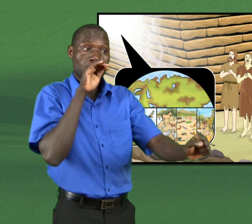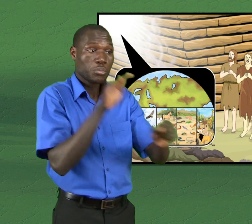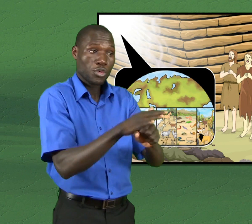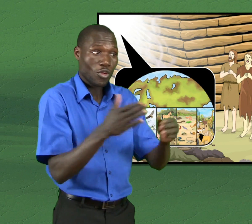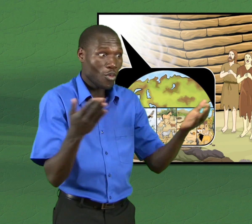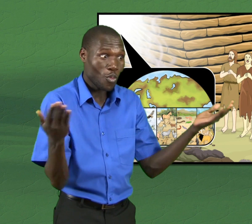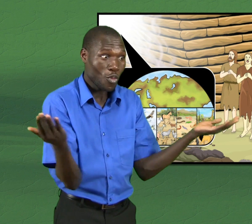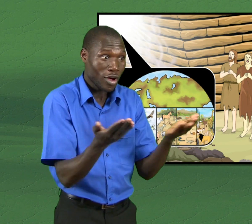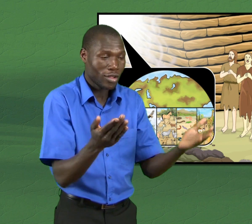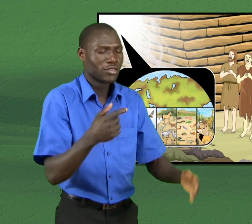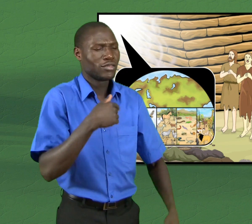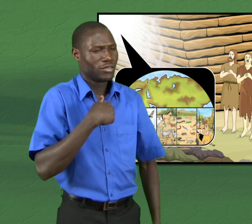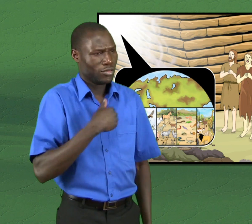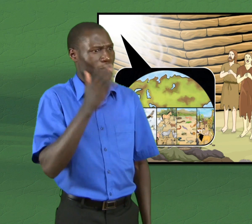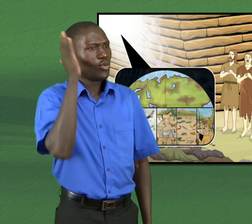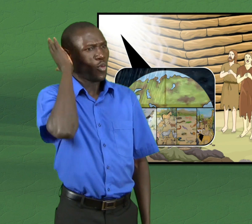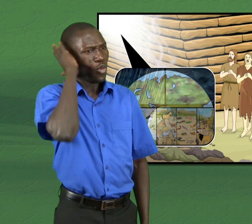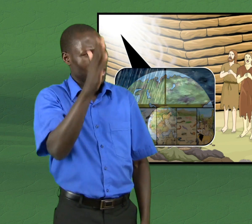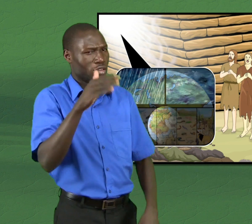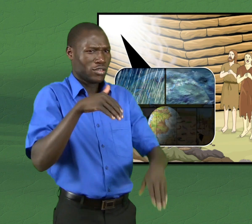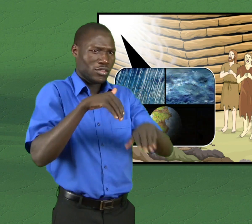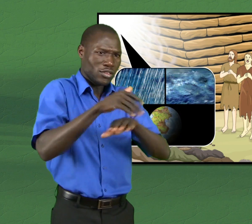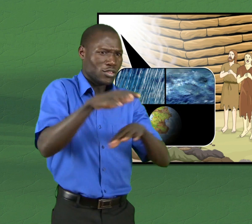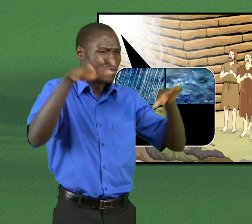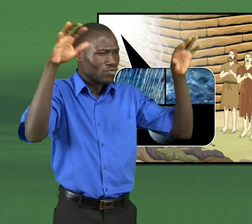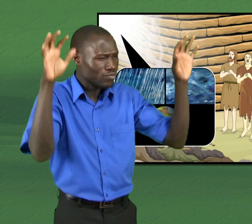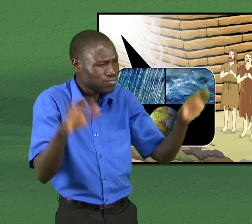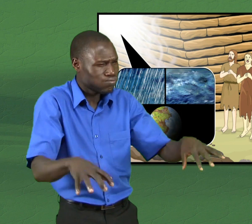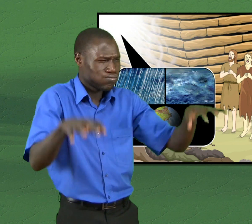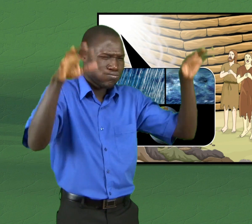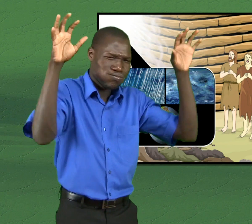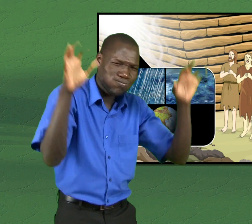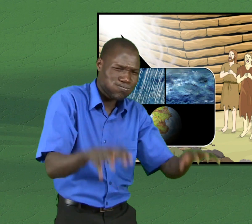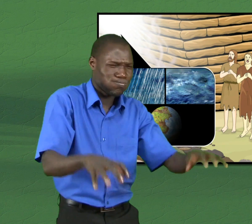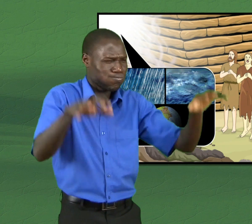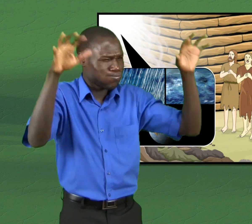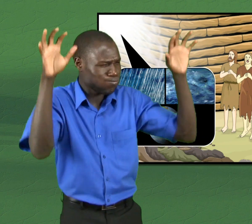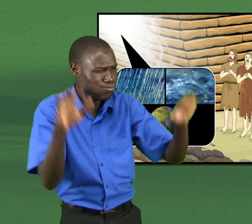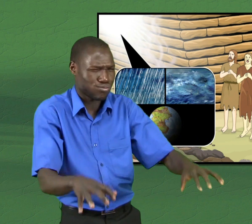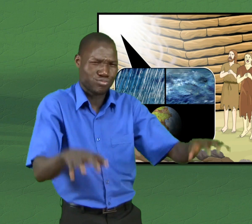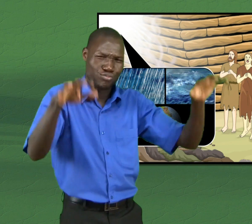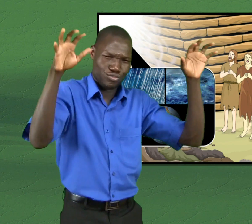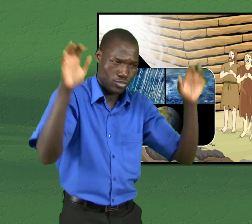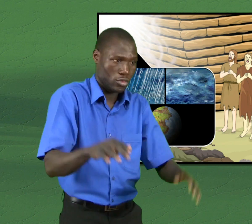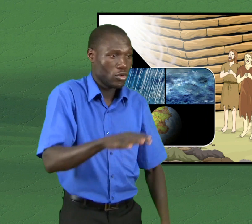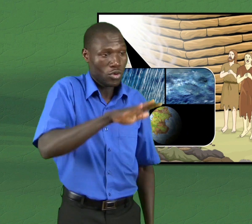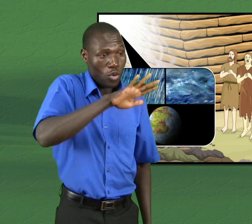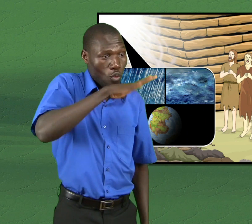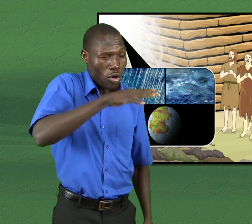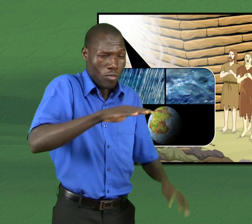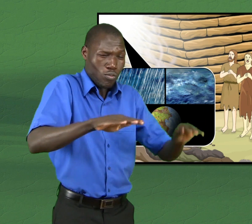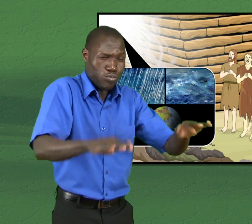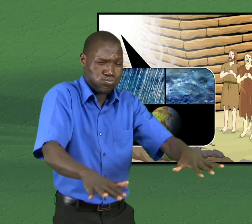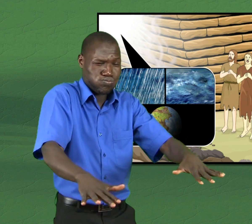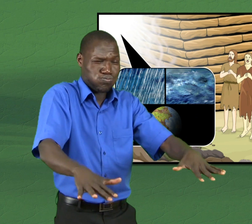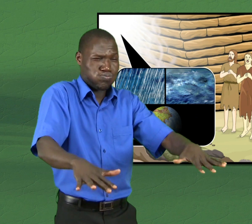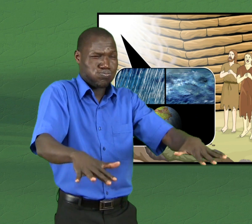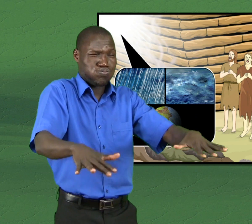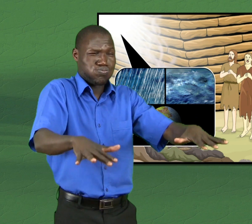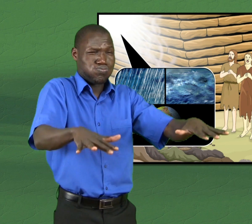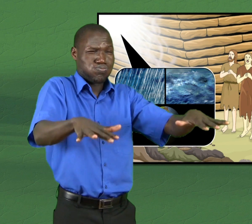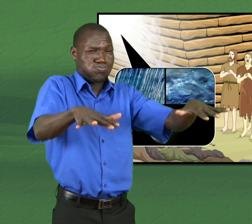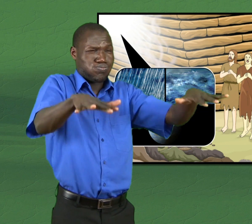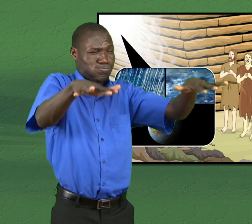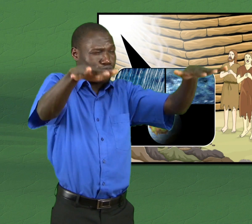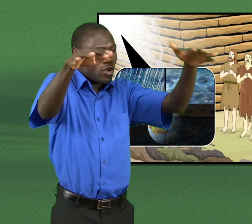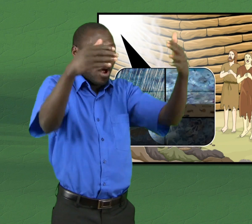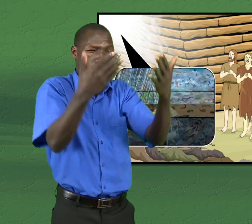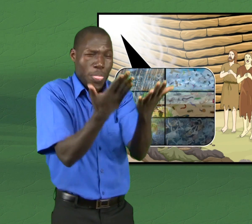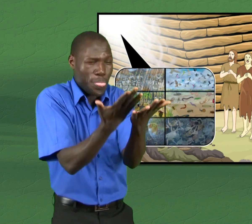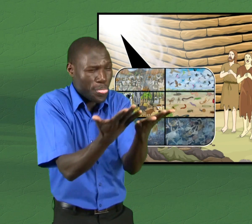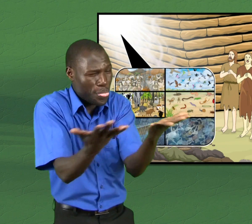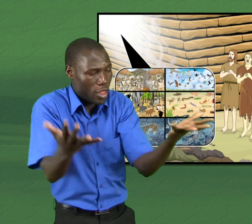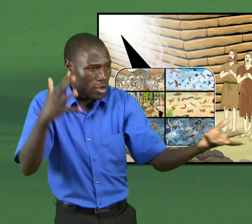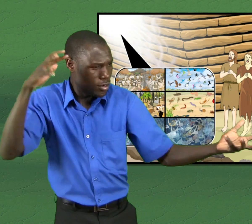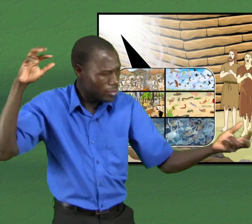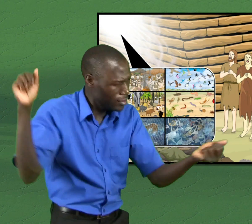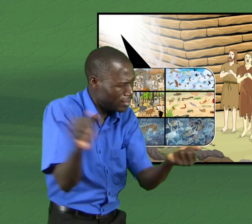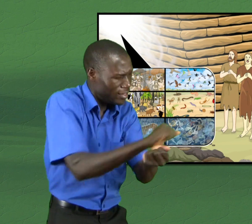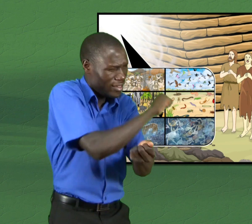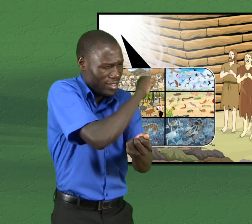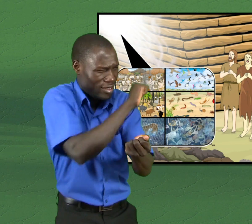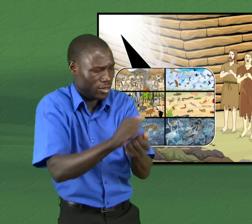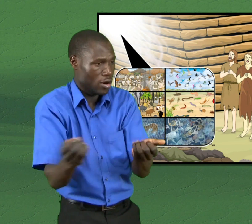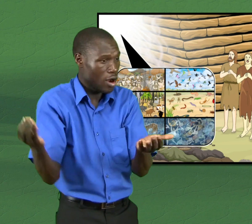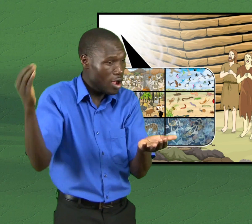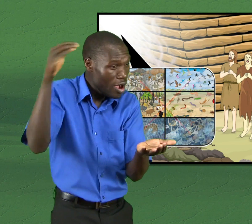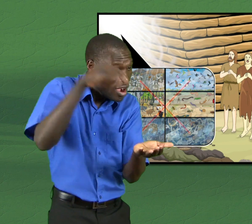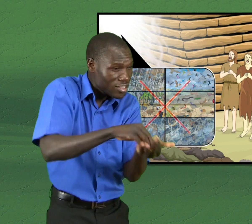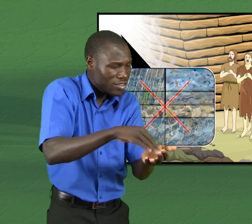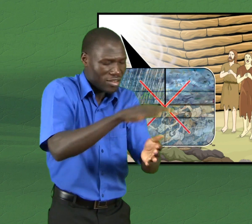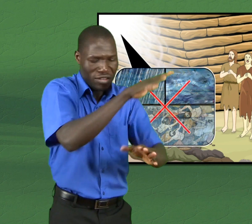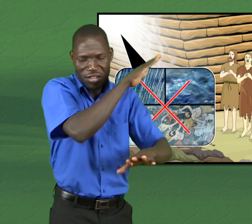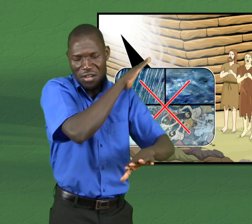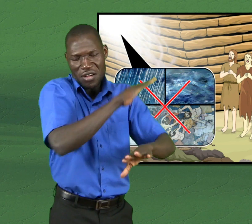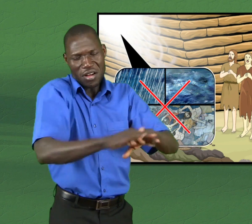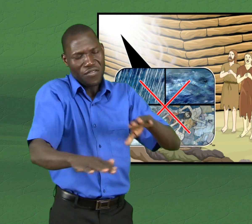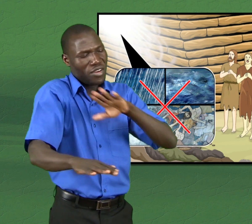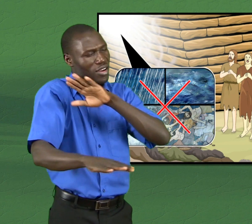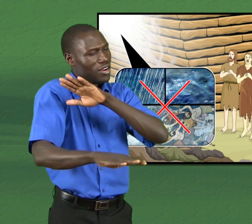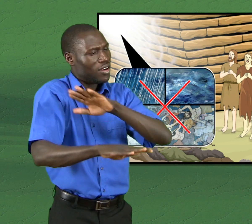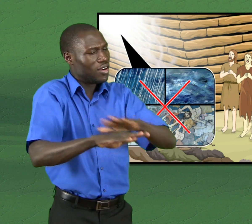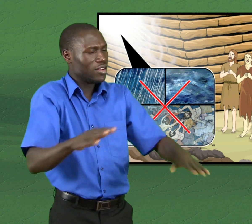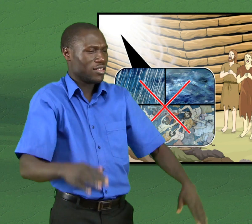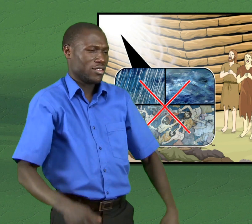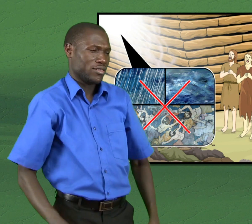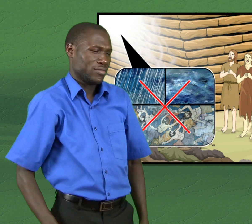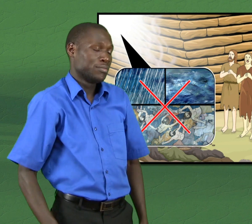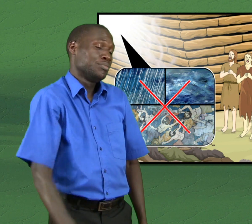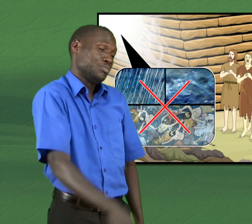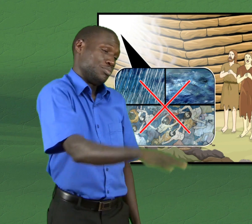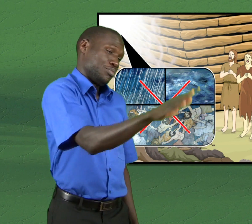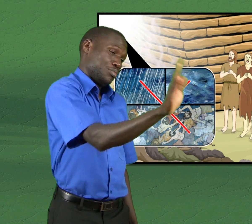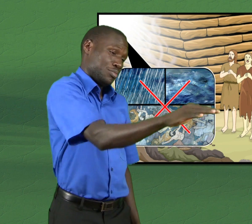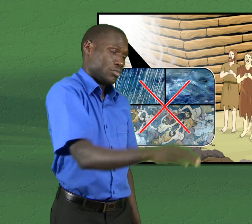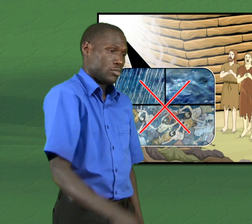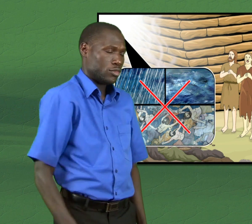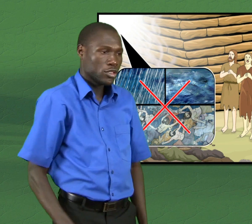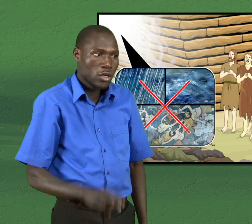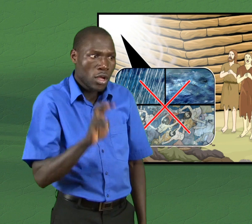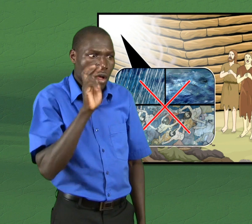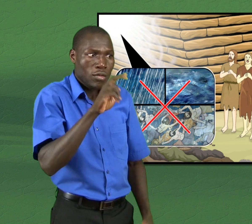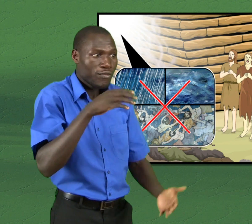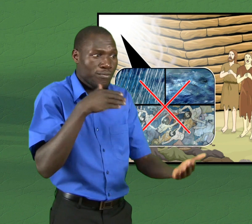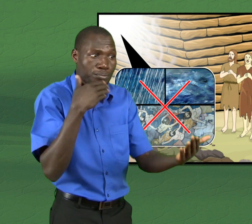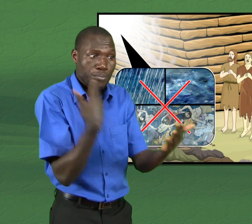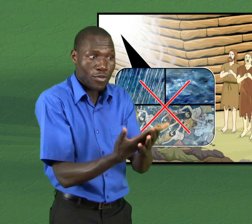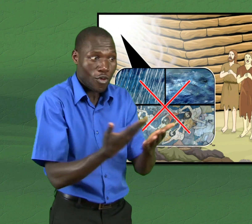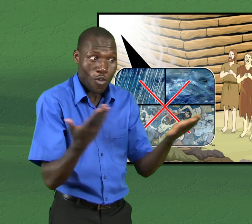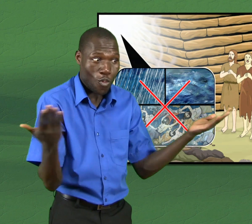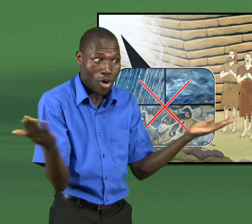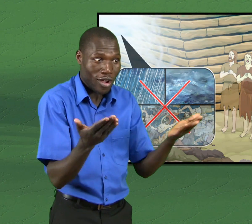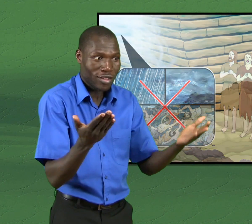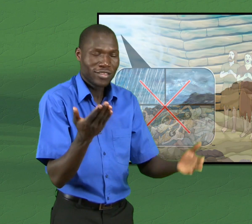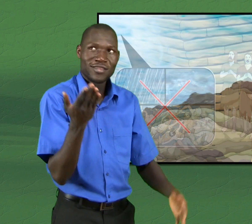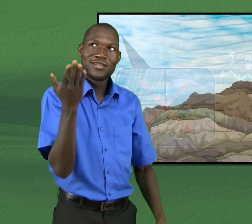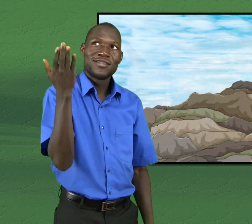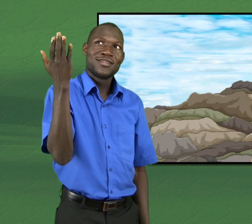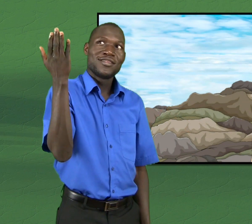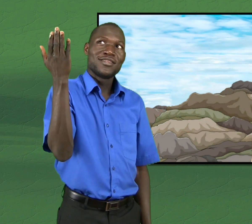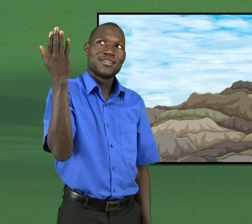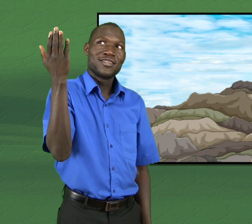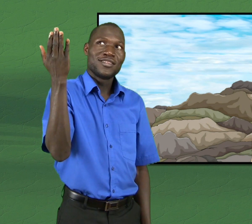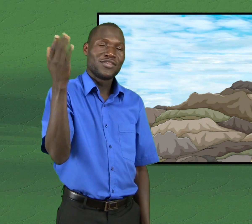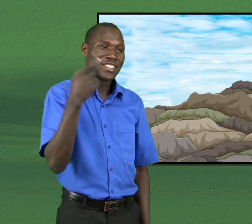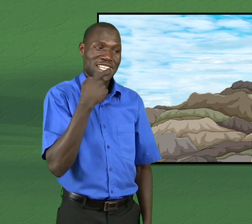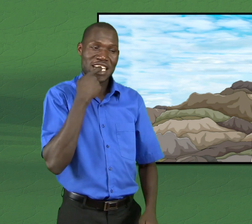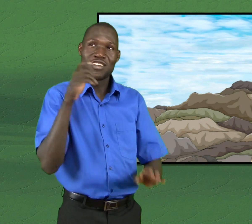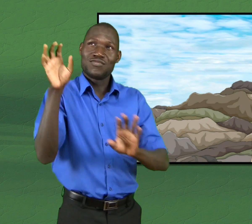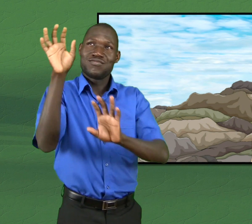And I establish My covenant with you: Never again will all life be cut off by the waters of a flood; never again will there be a flood to destroy the earth.”